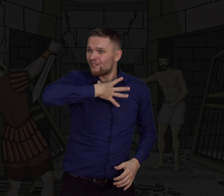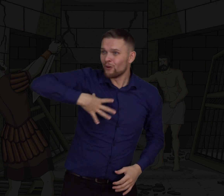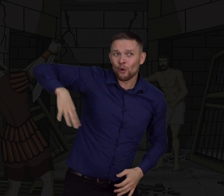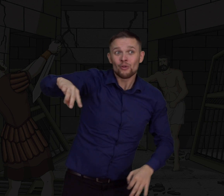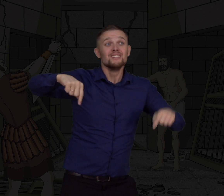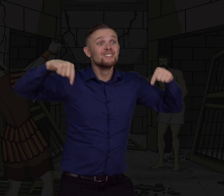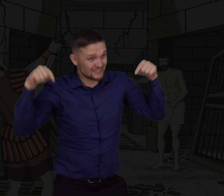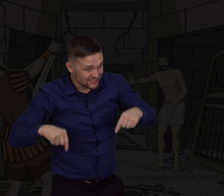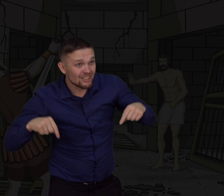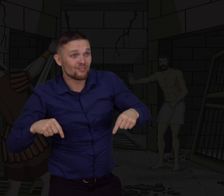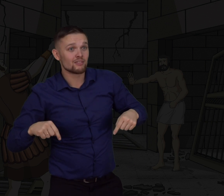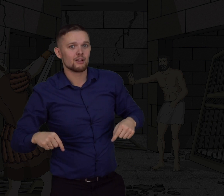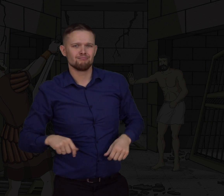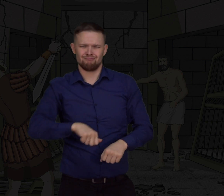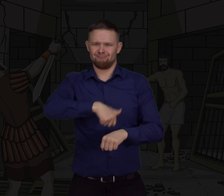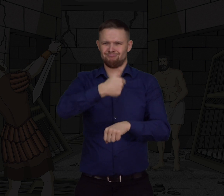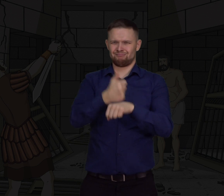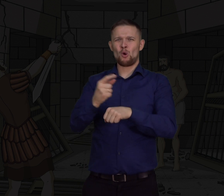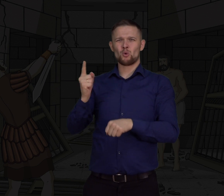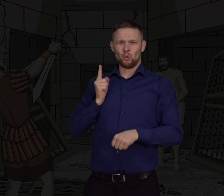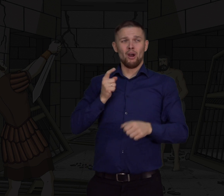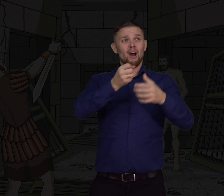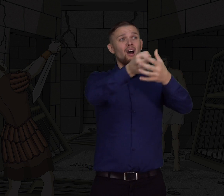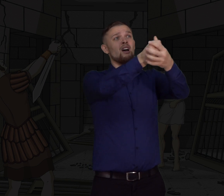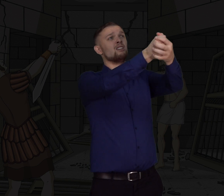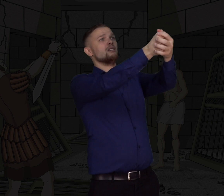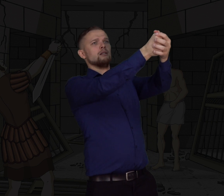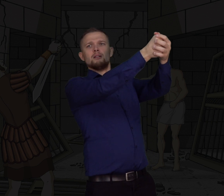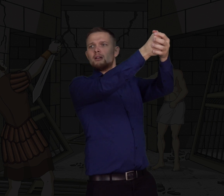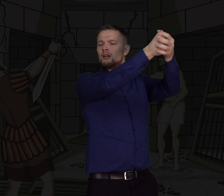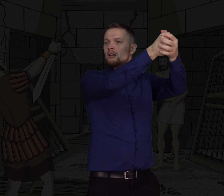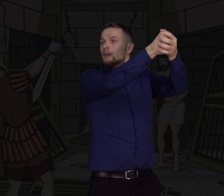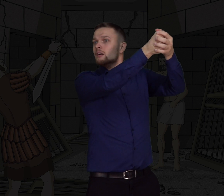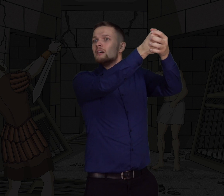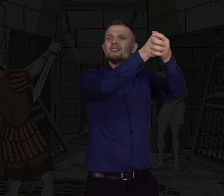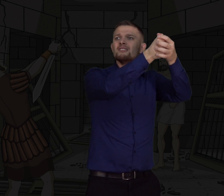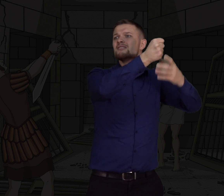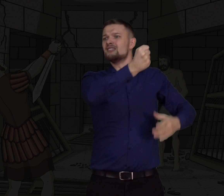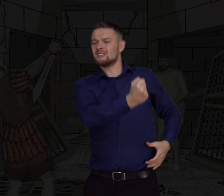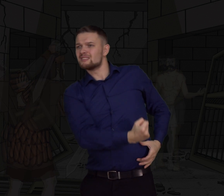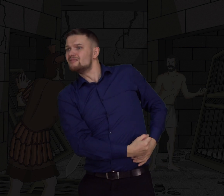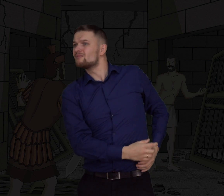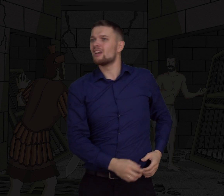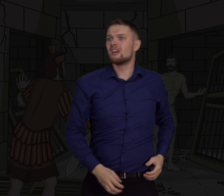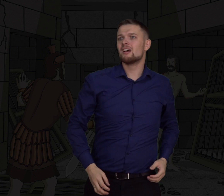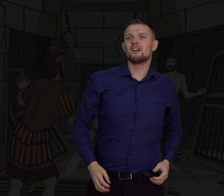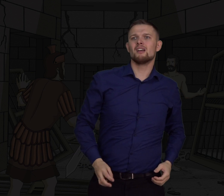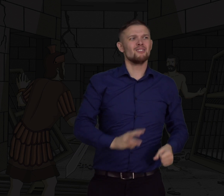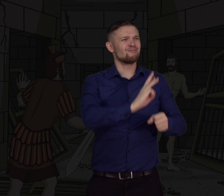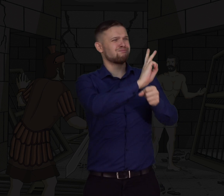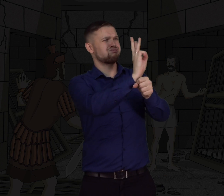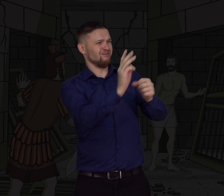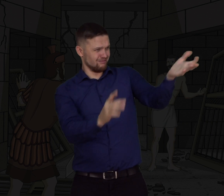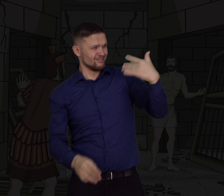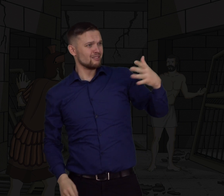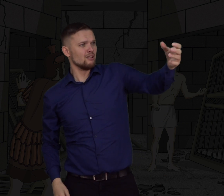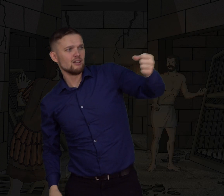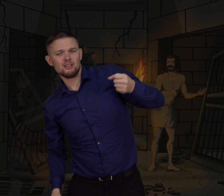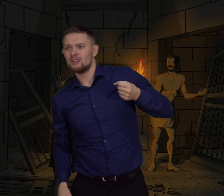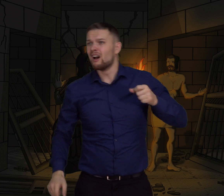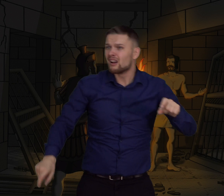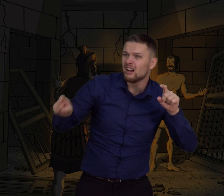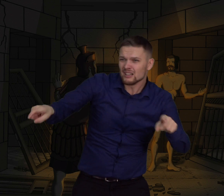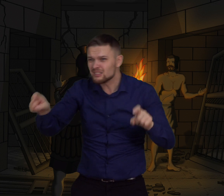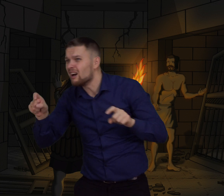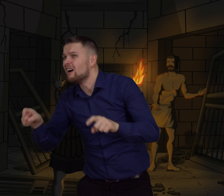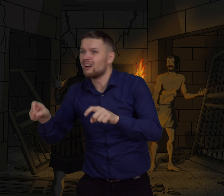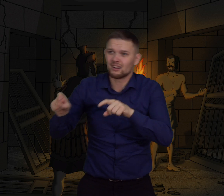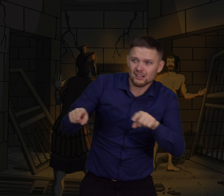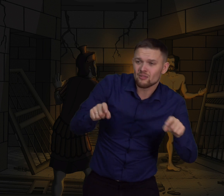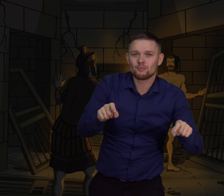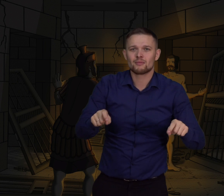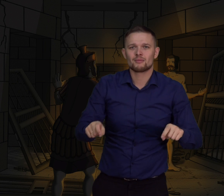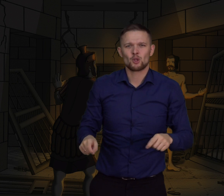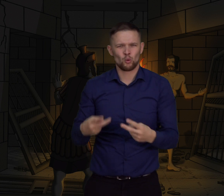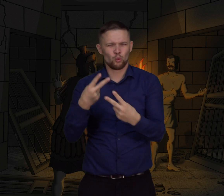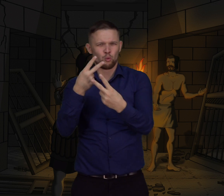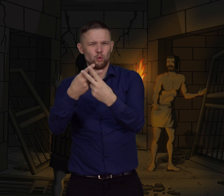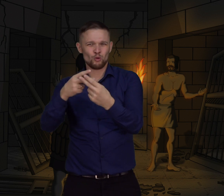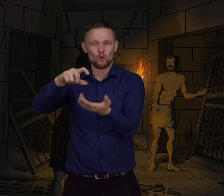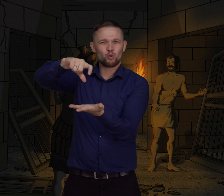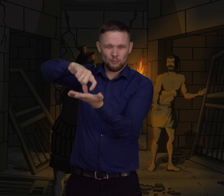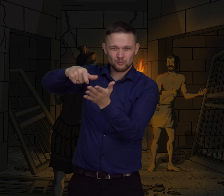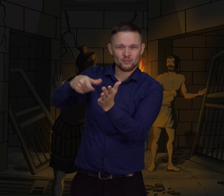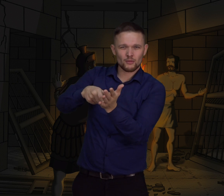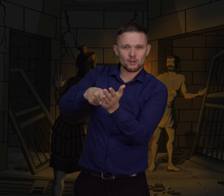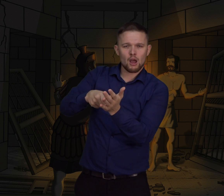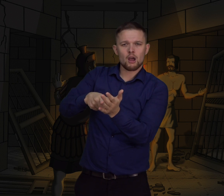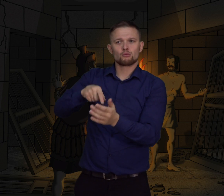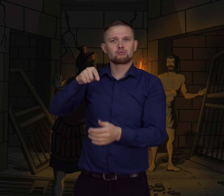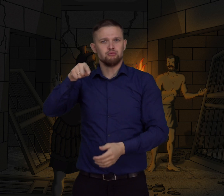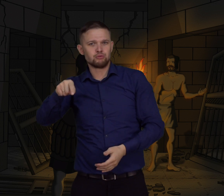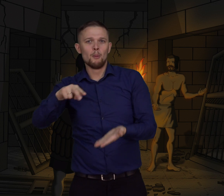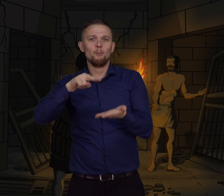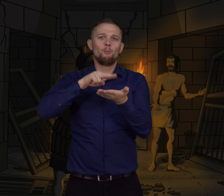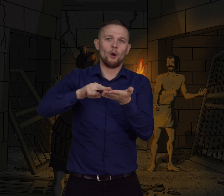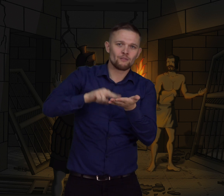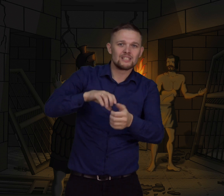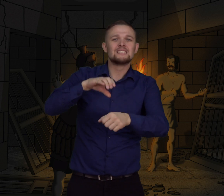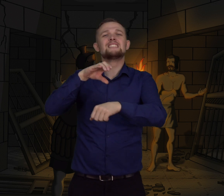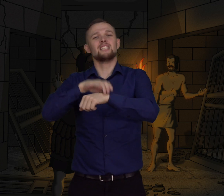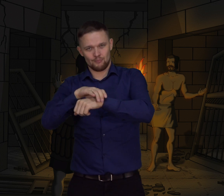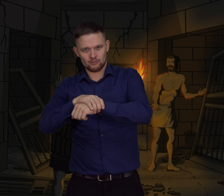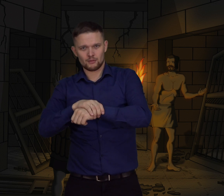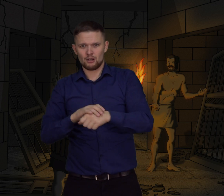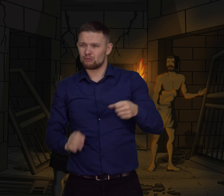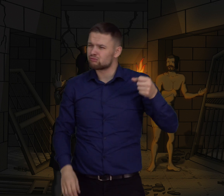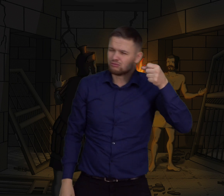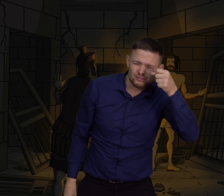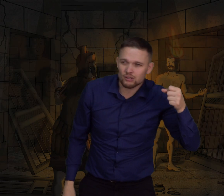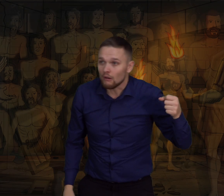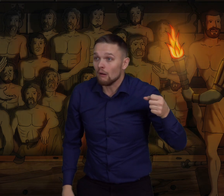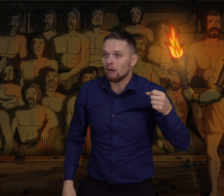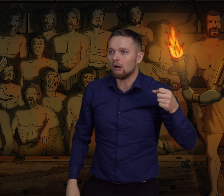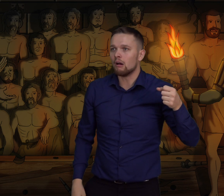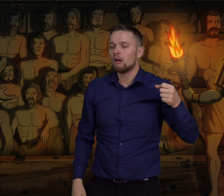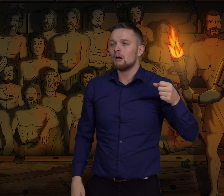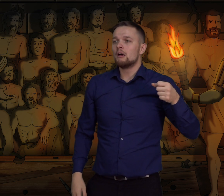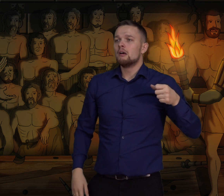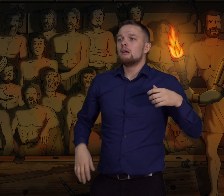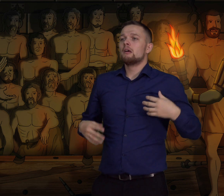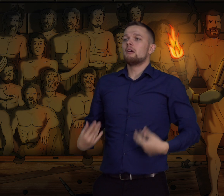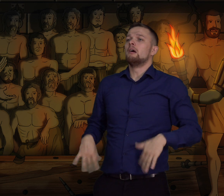But Paul called out in a loud voice, “Do not harm yourself! We are all here!”